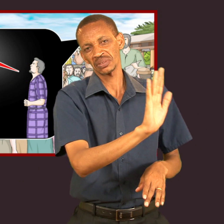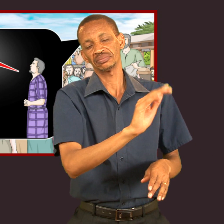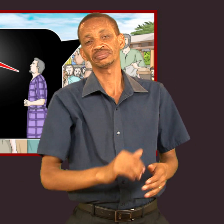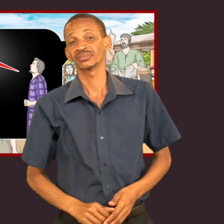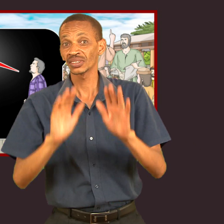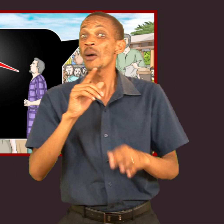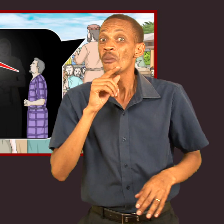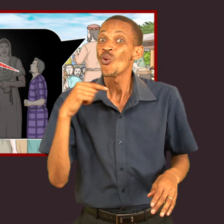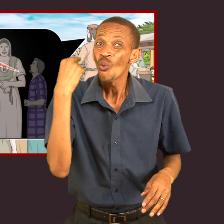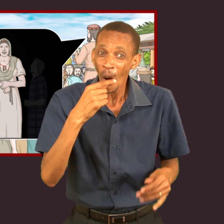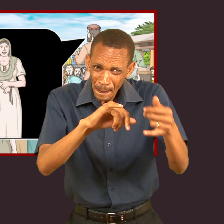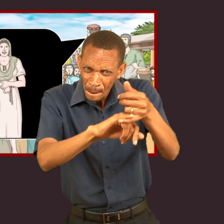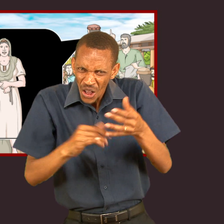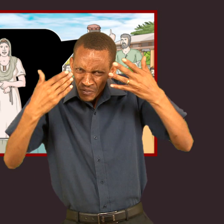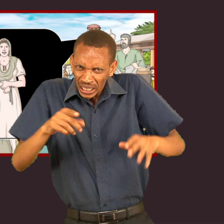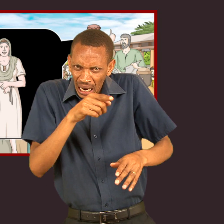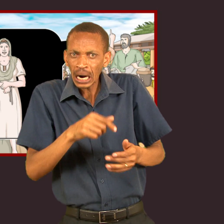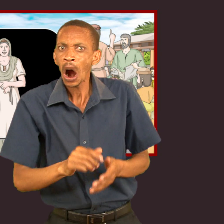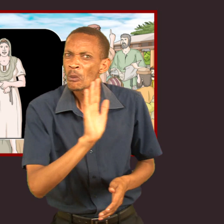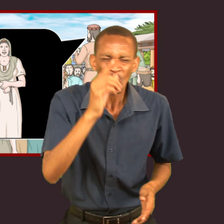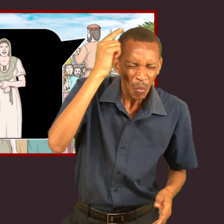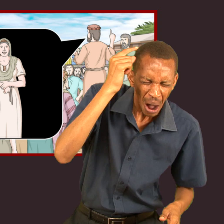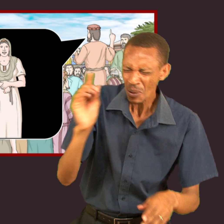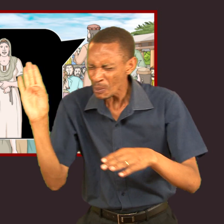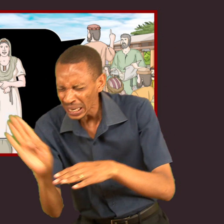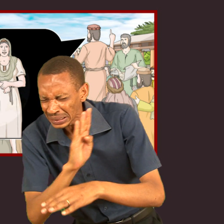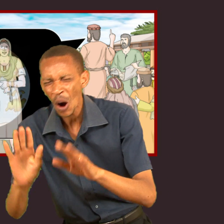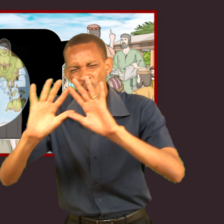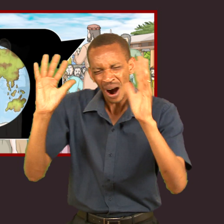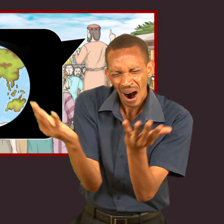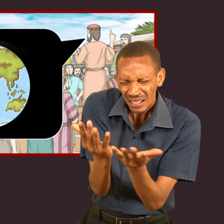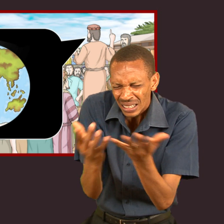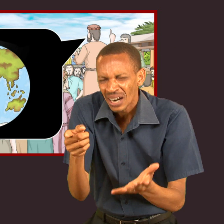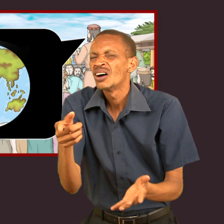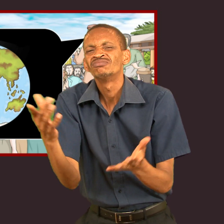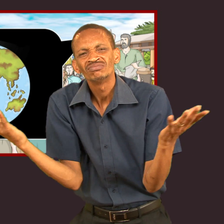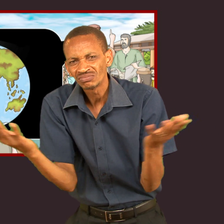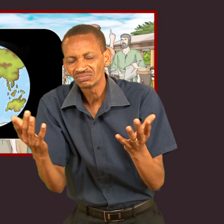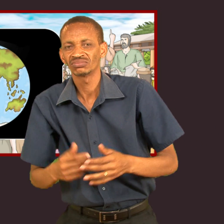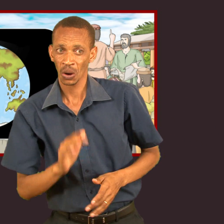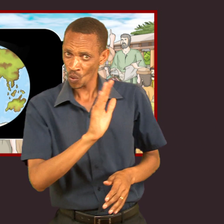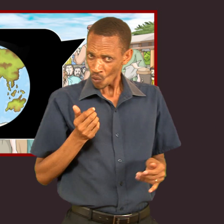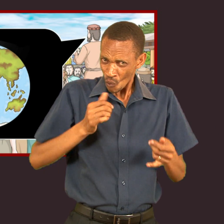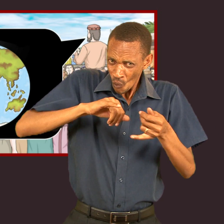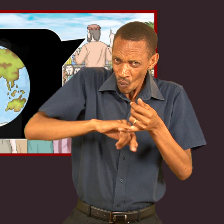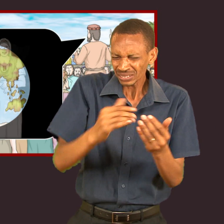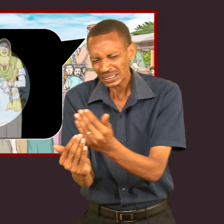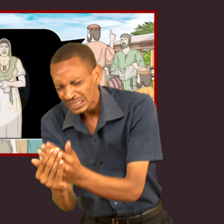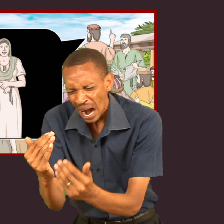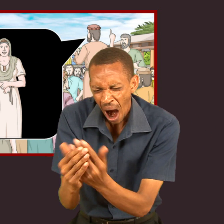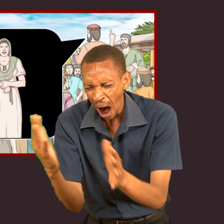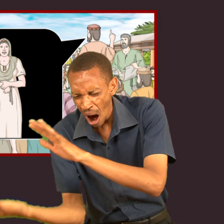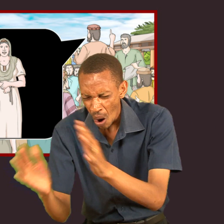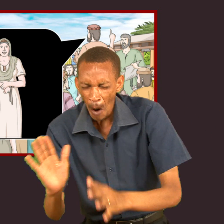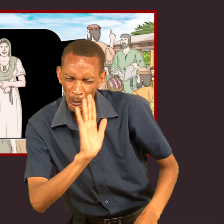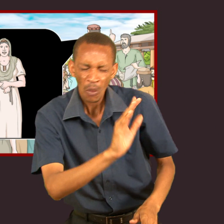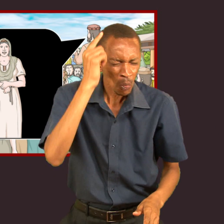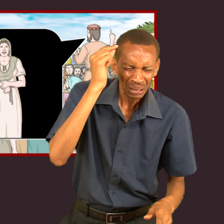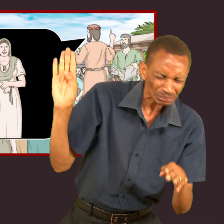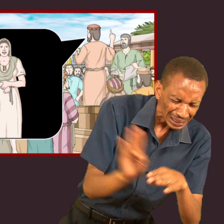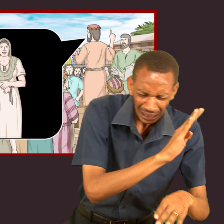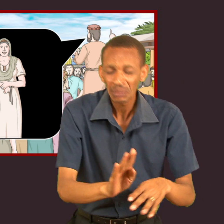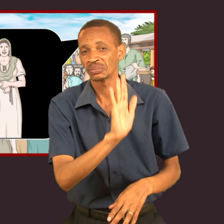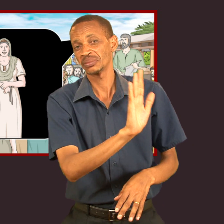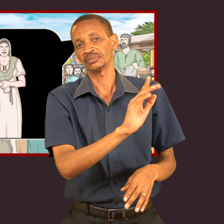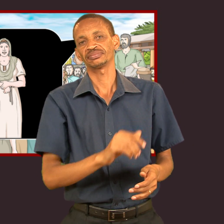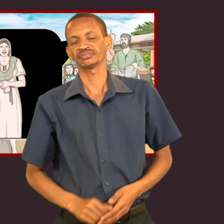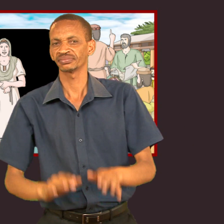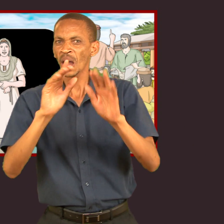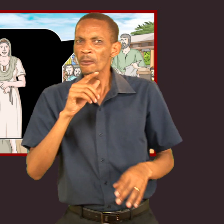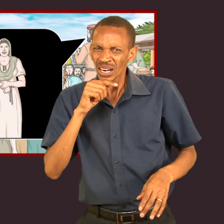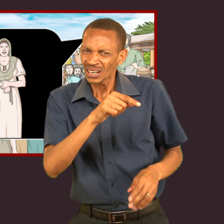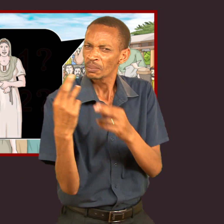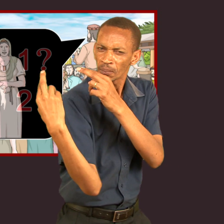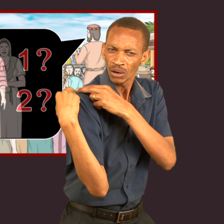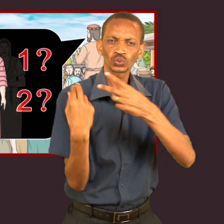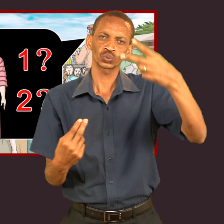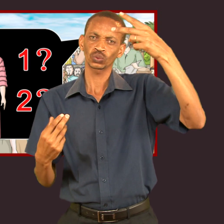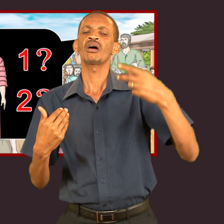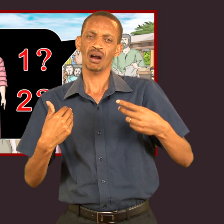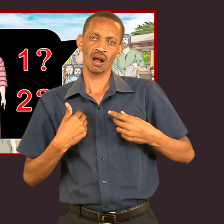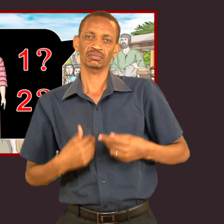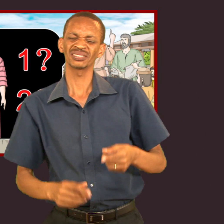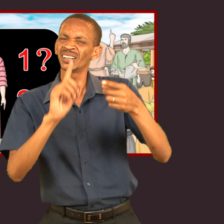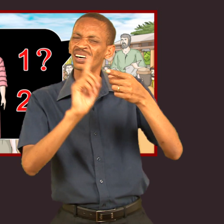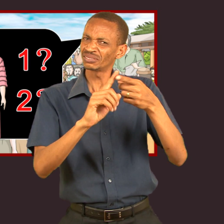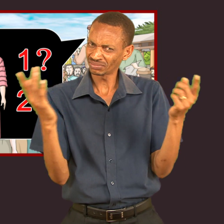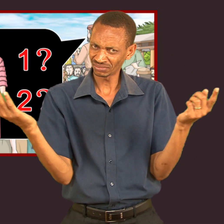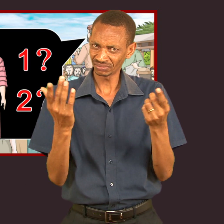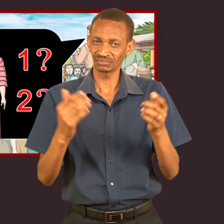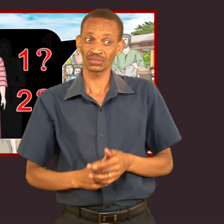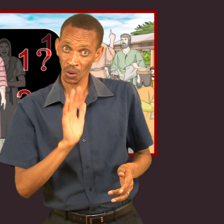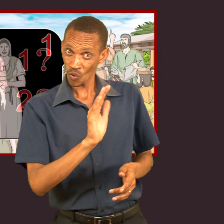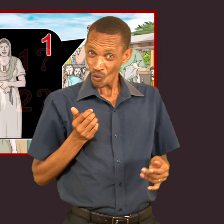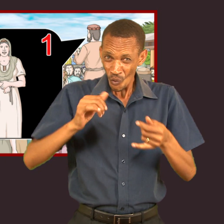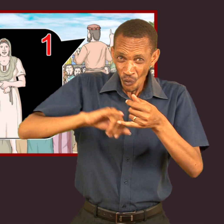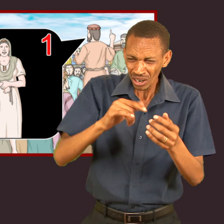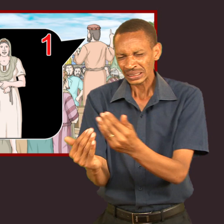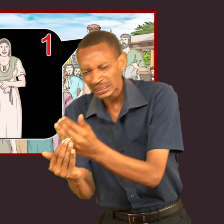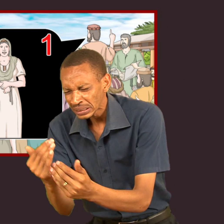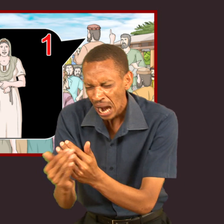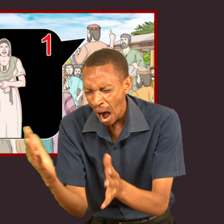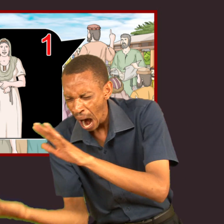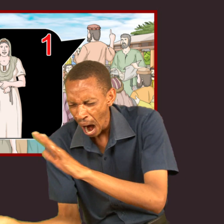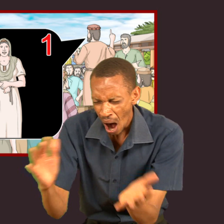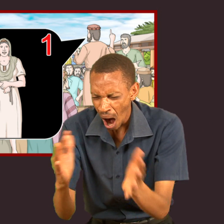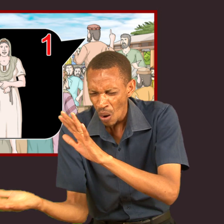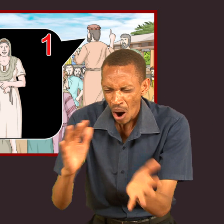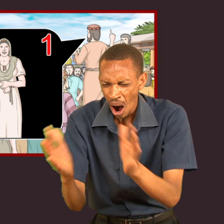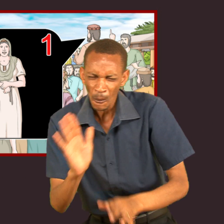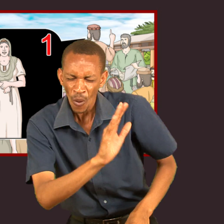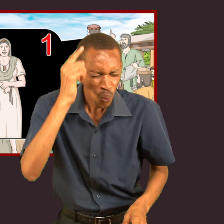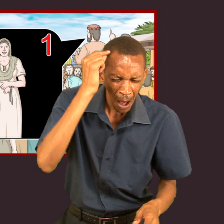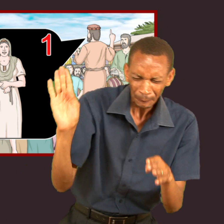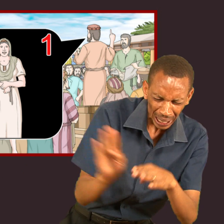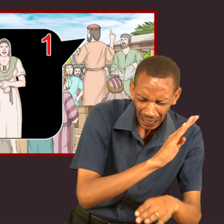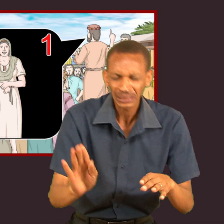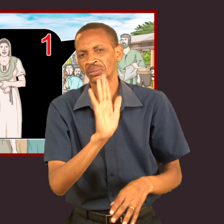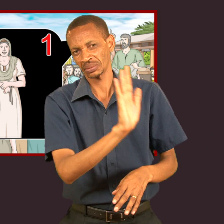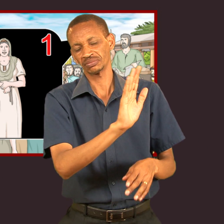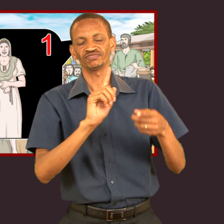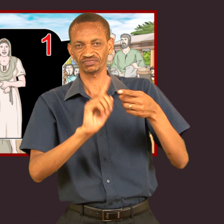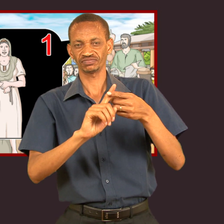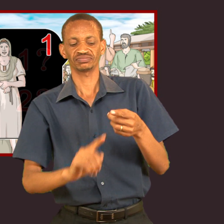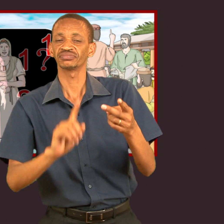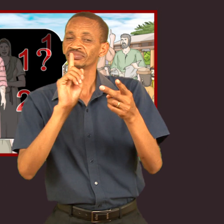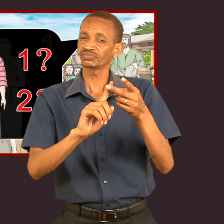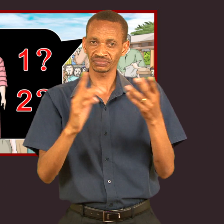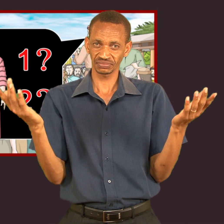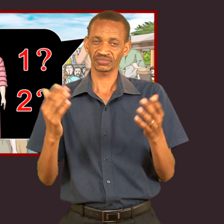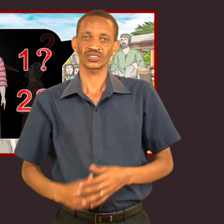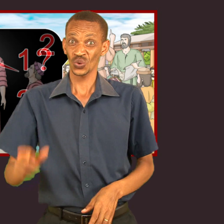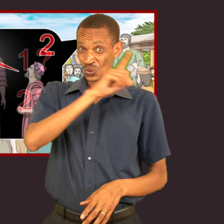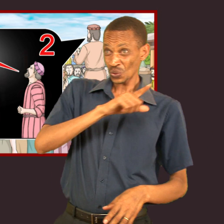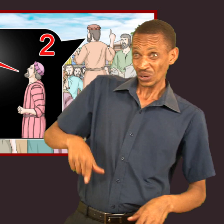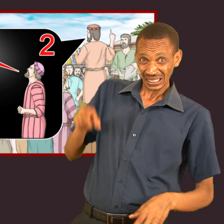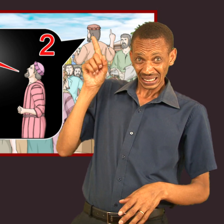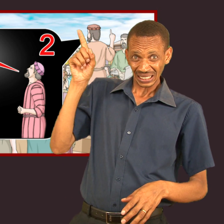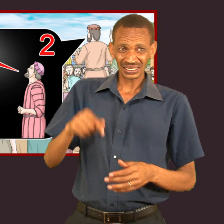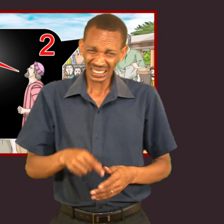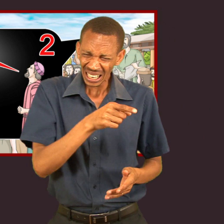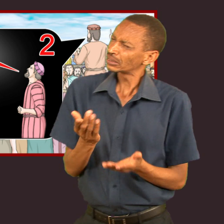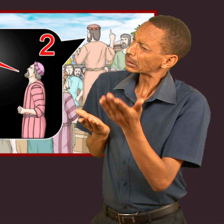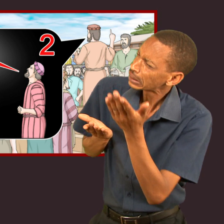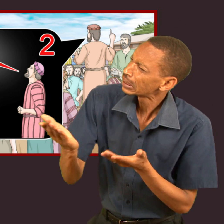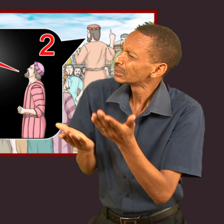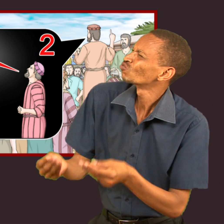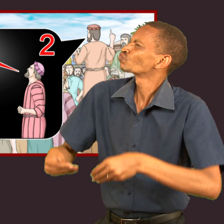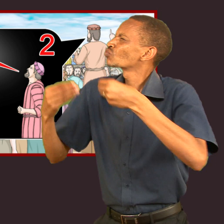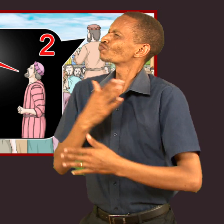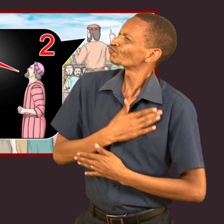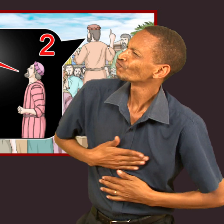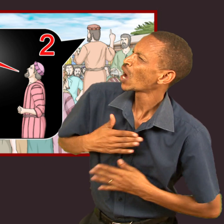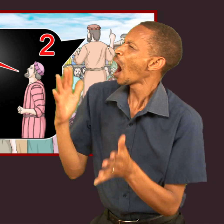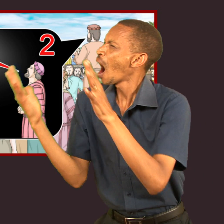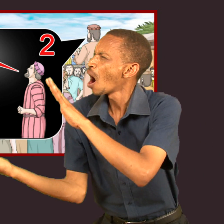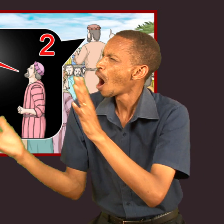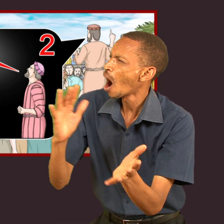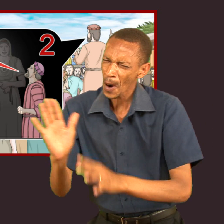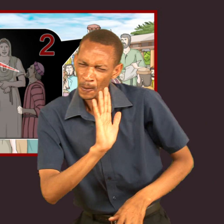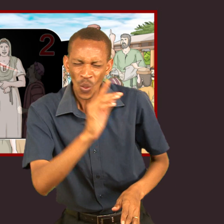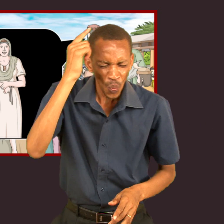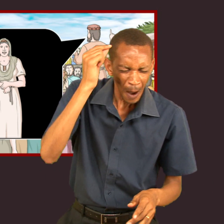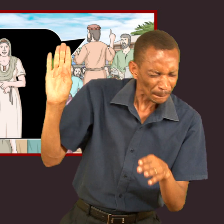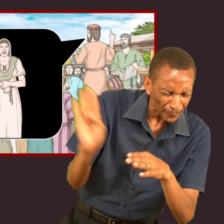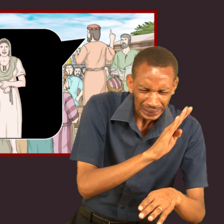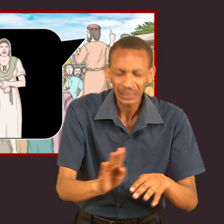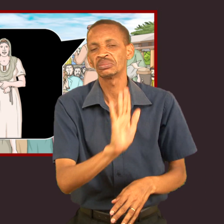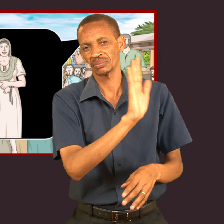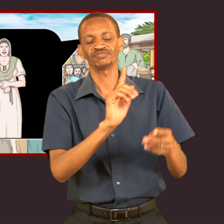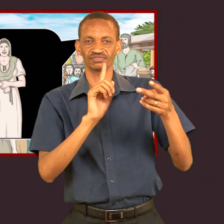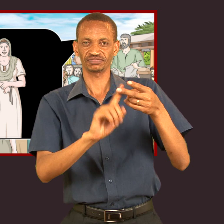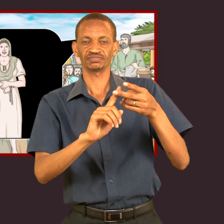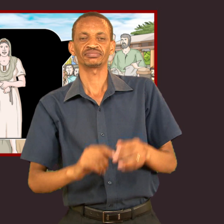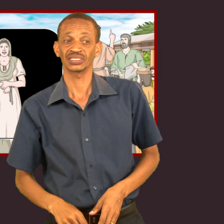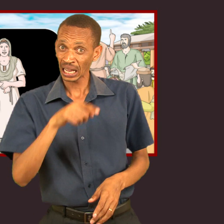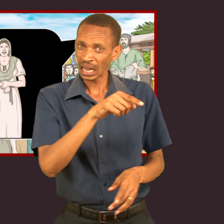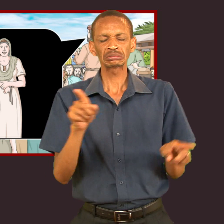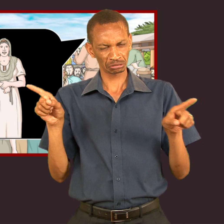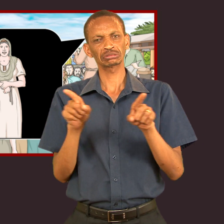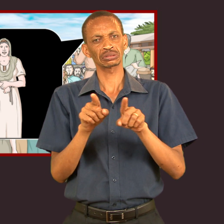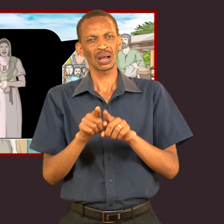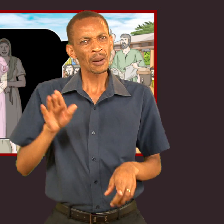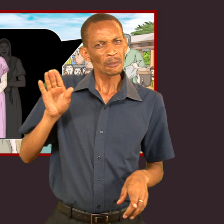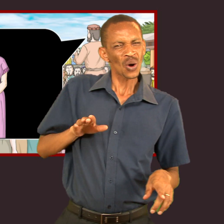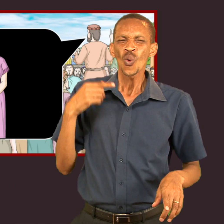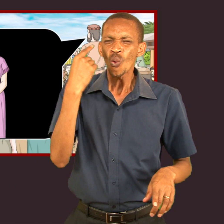But the married man is concerned about the affairs of this world, how he can please his wife, and his interests are divided.